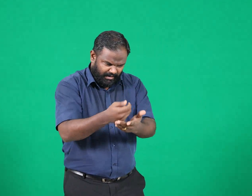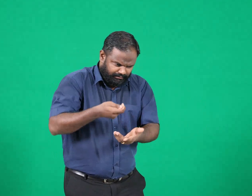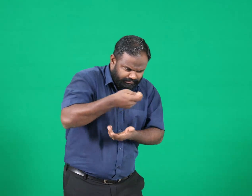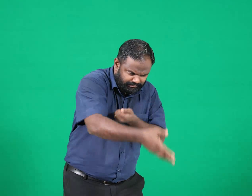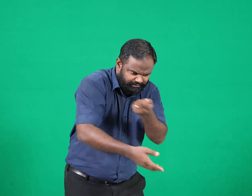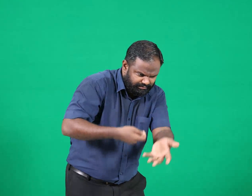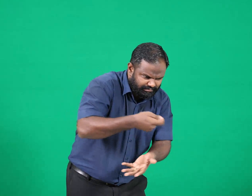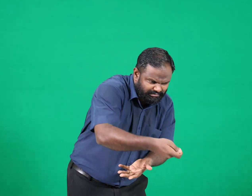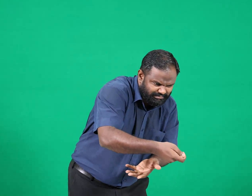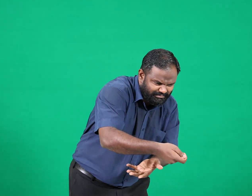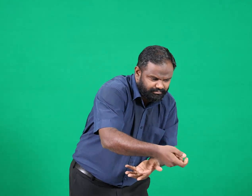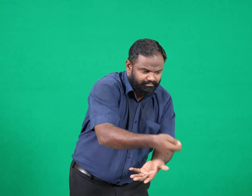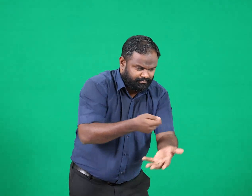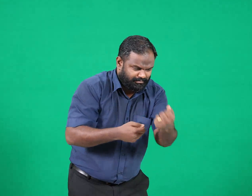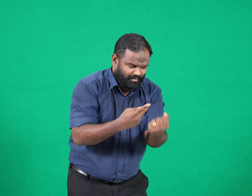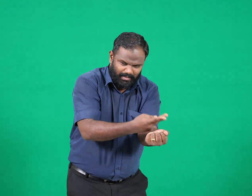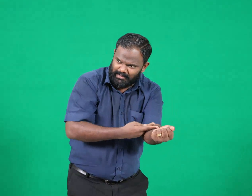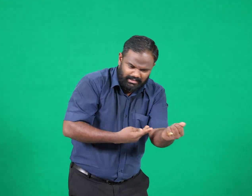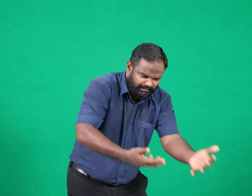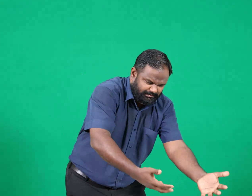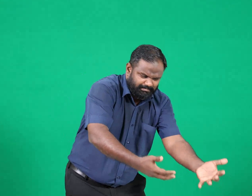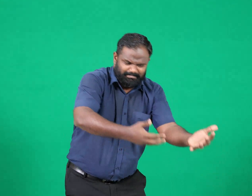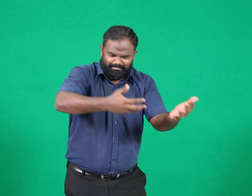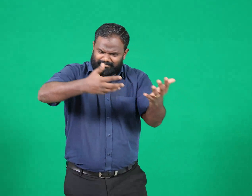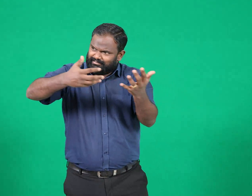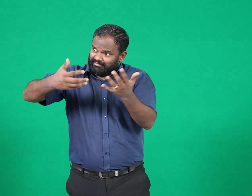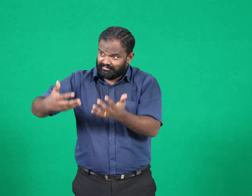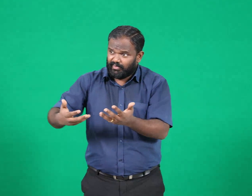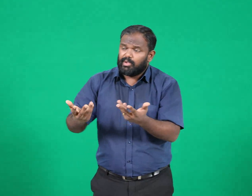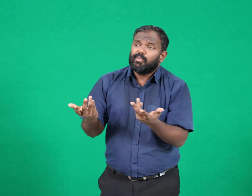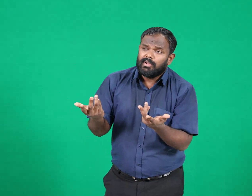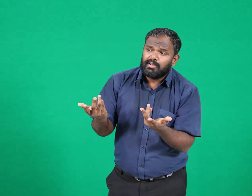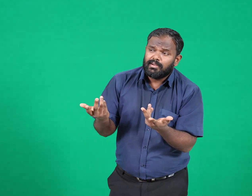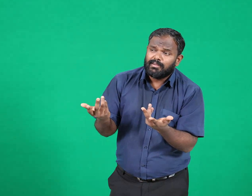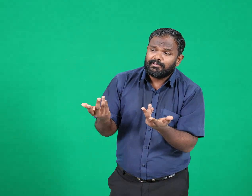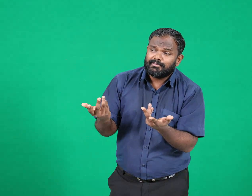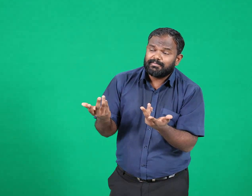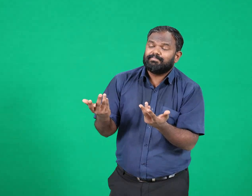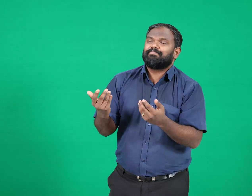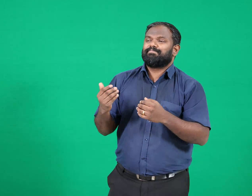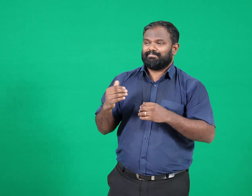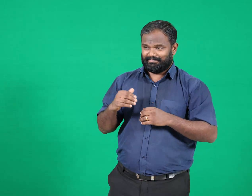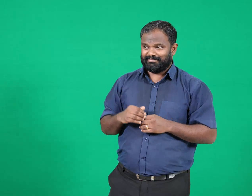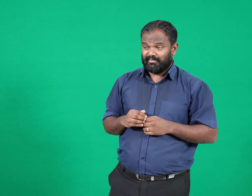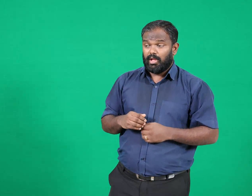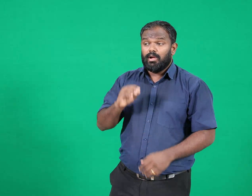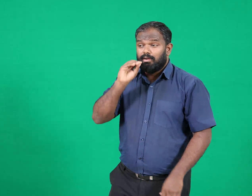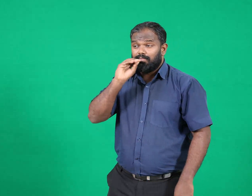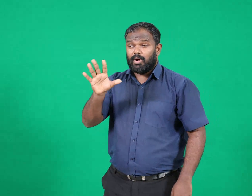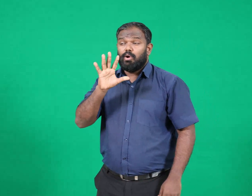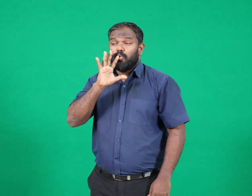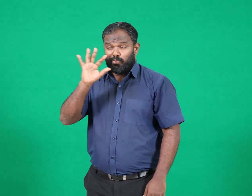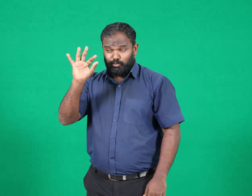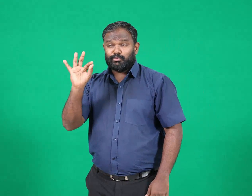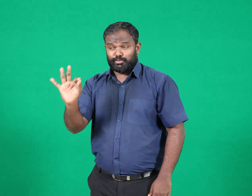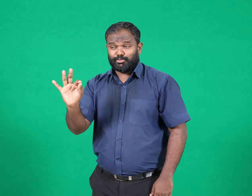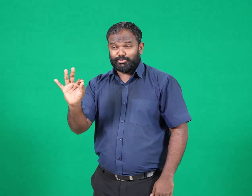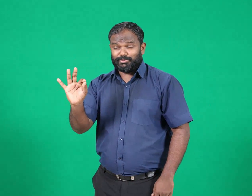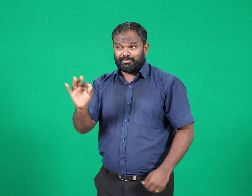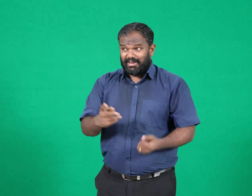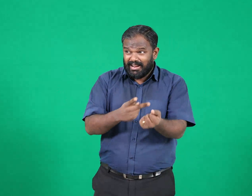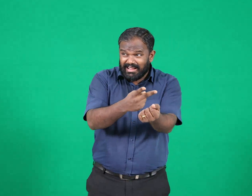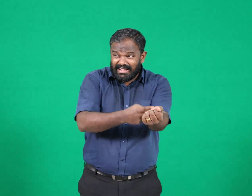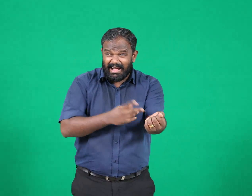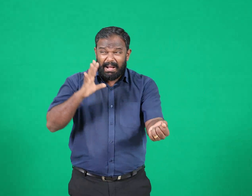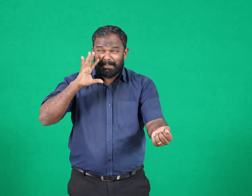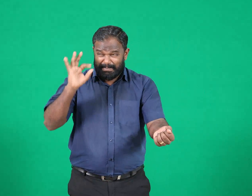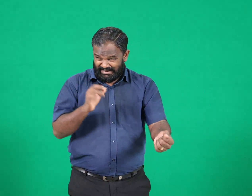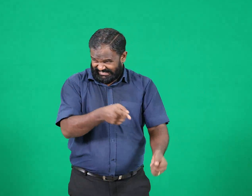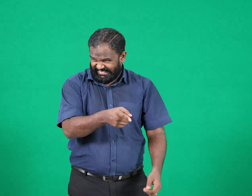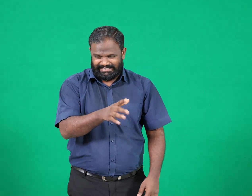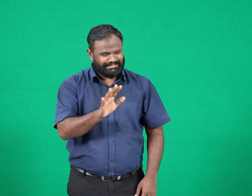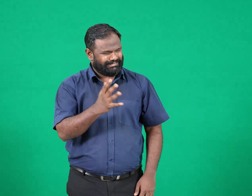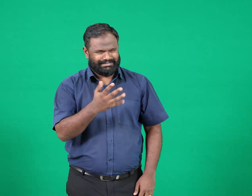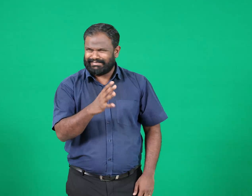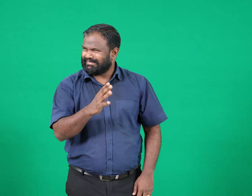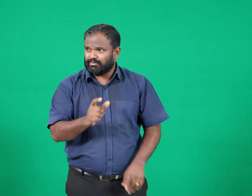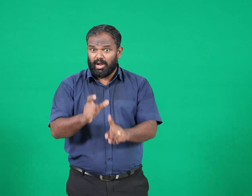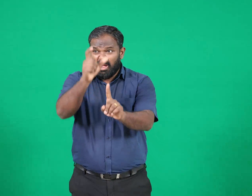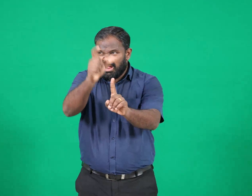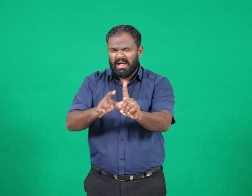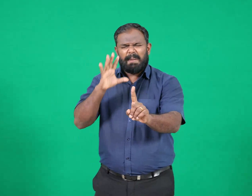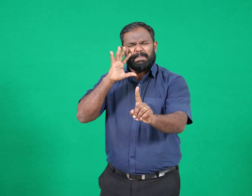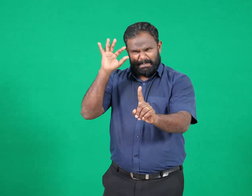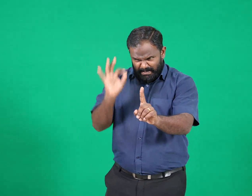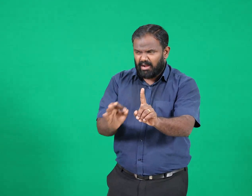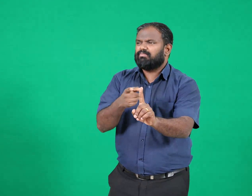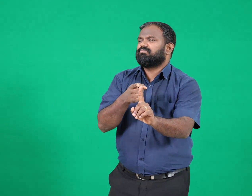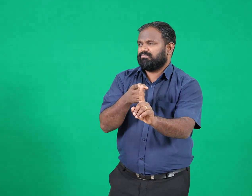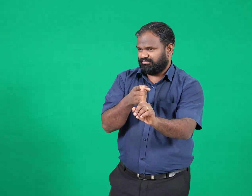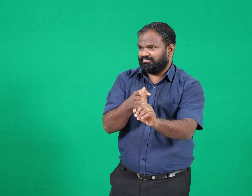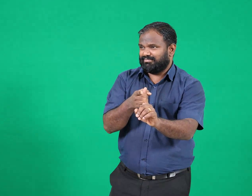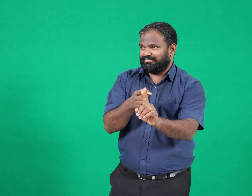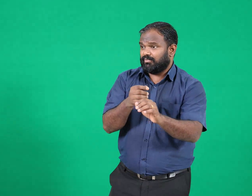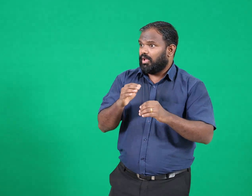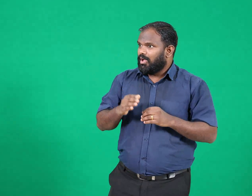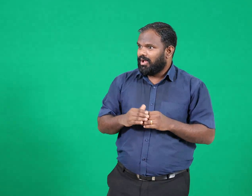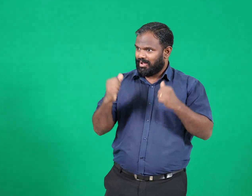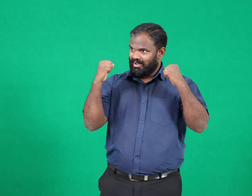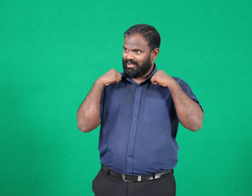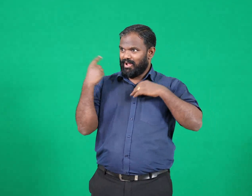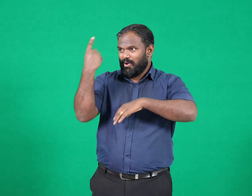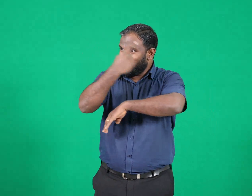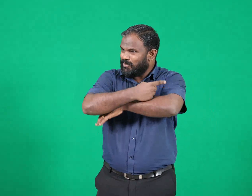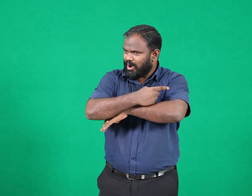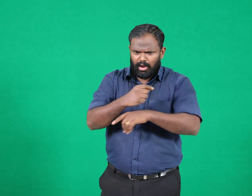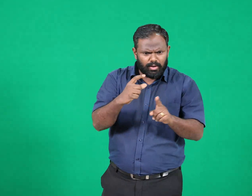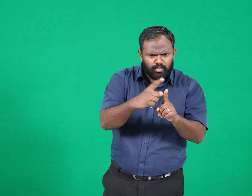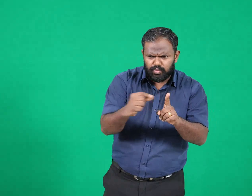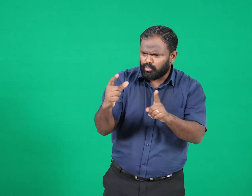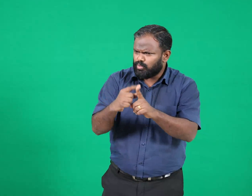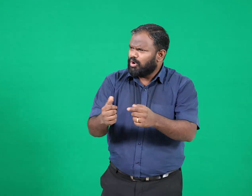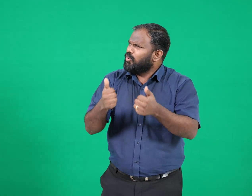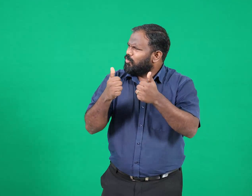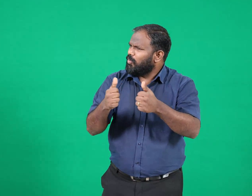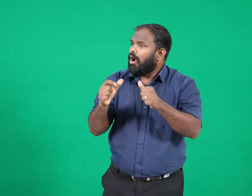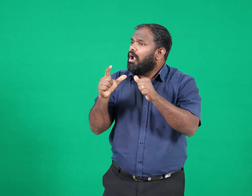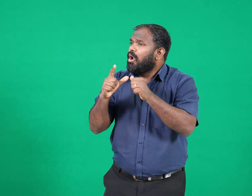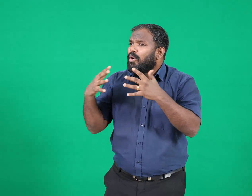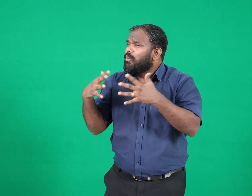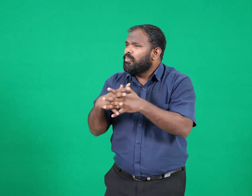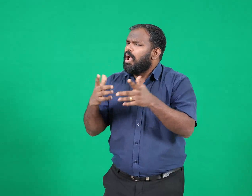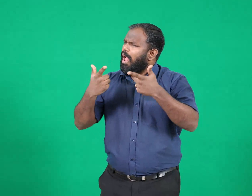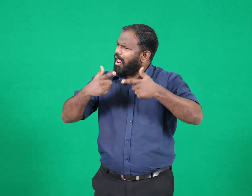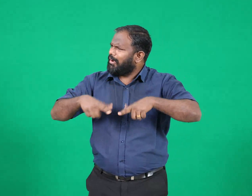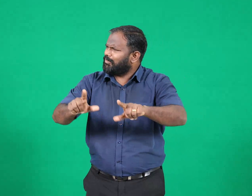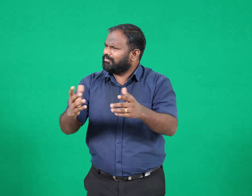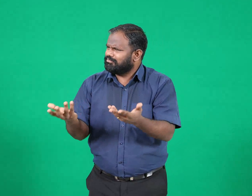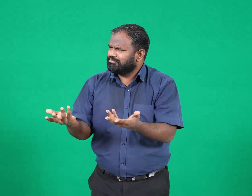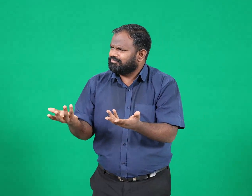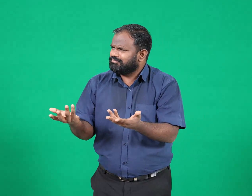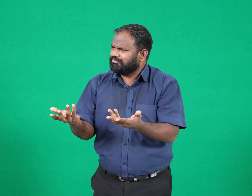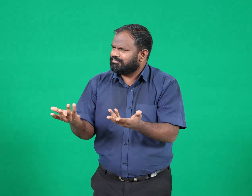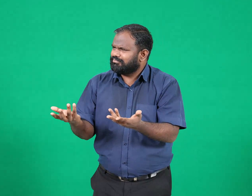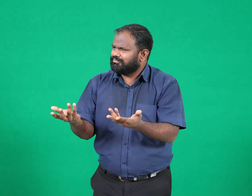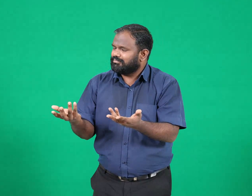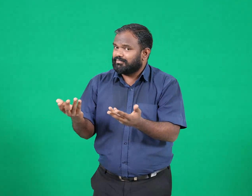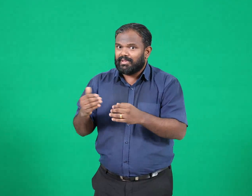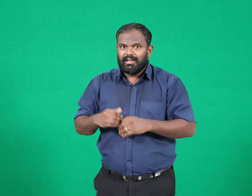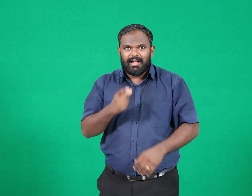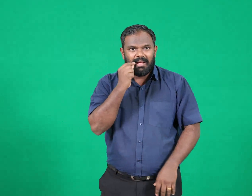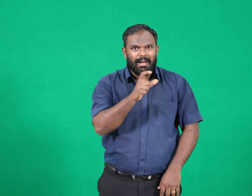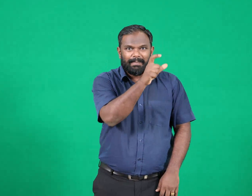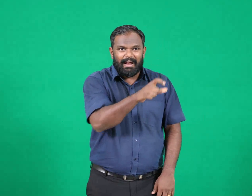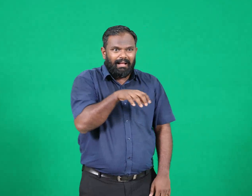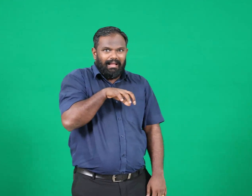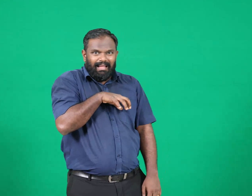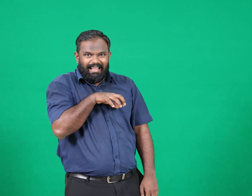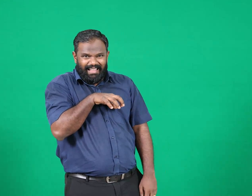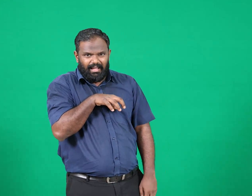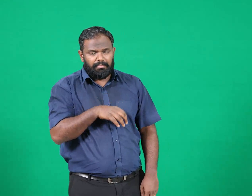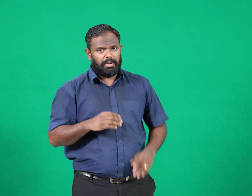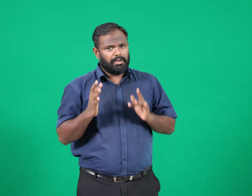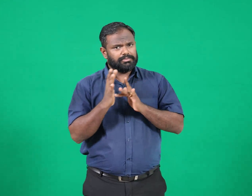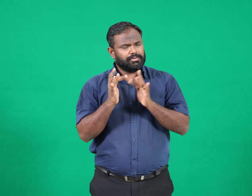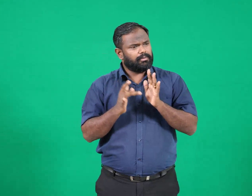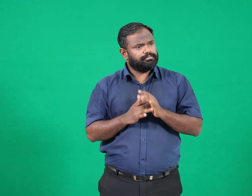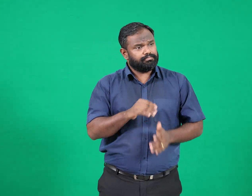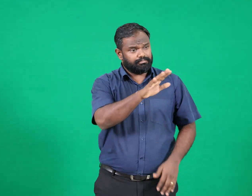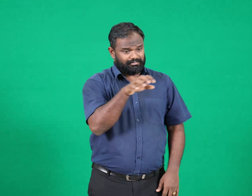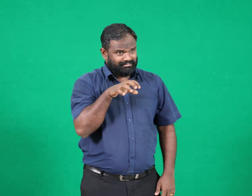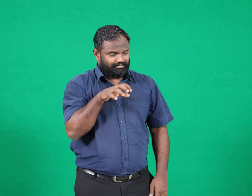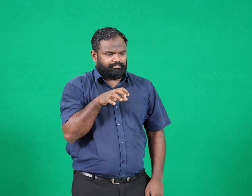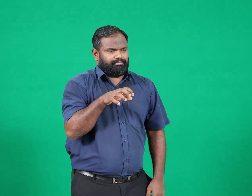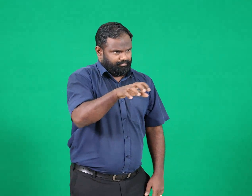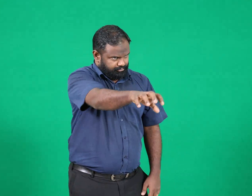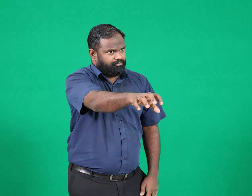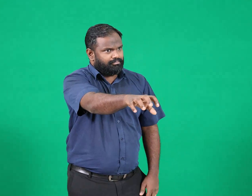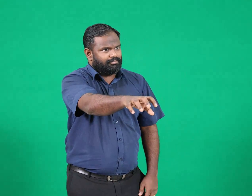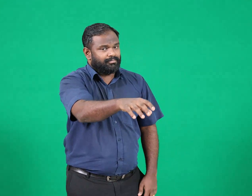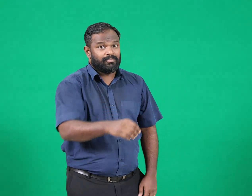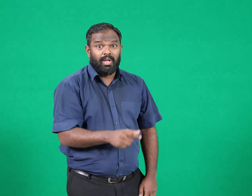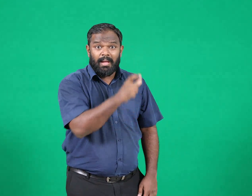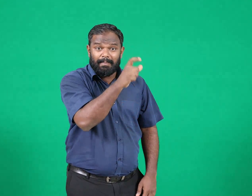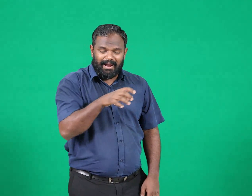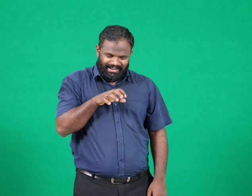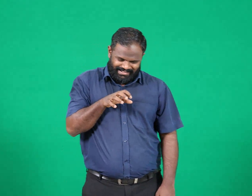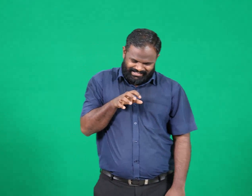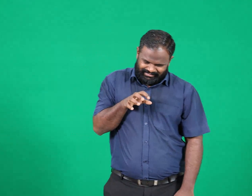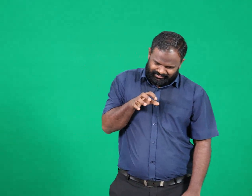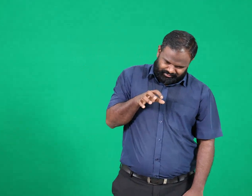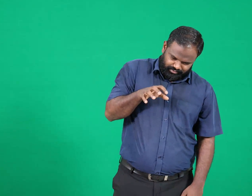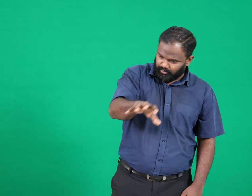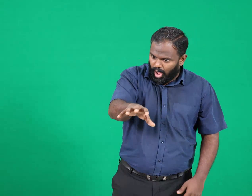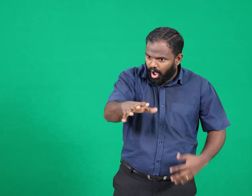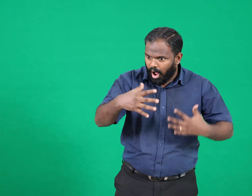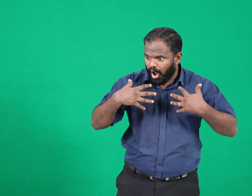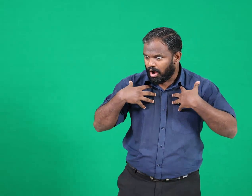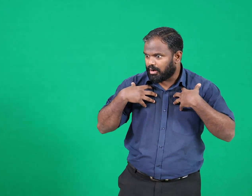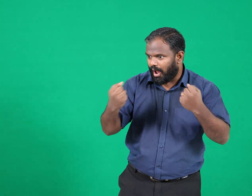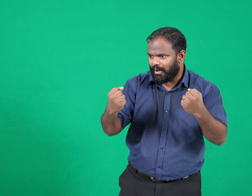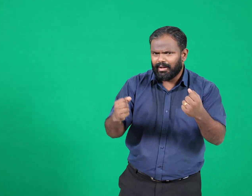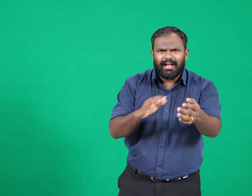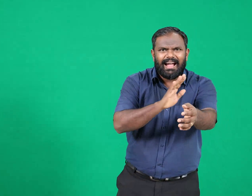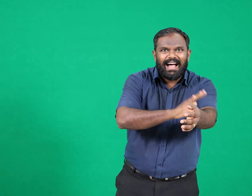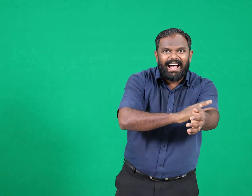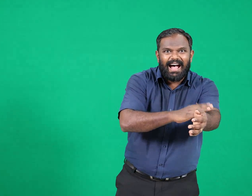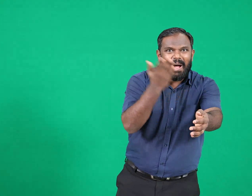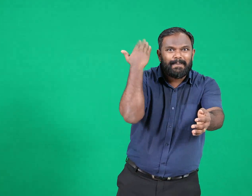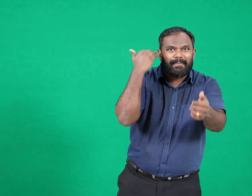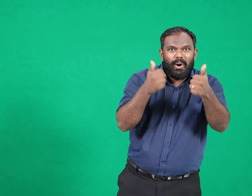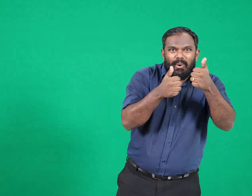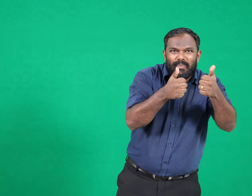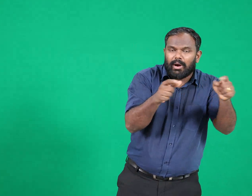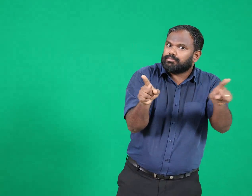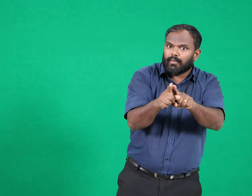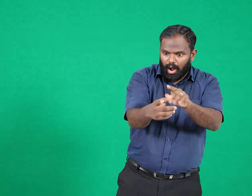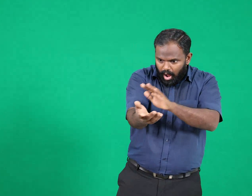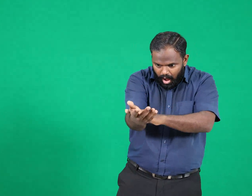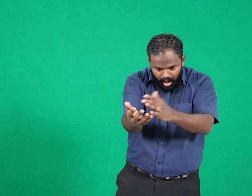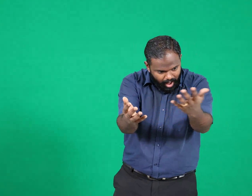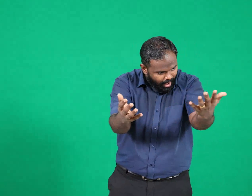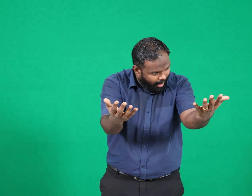How much more valuable is a man than a sheep! Therefore it is lawful to do good on the Sabbath." Then Jesus said to the man, "Stretch out your hand."